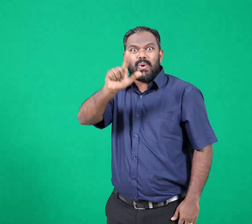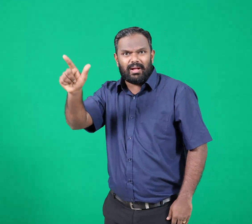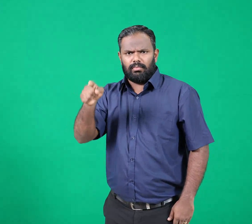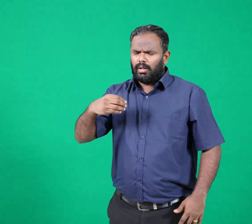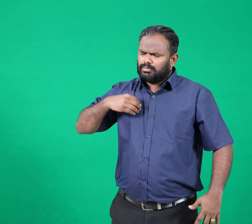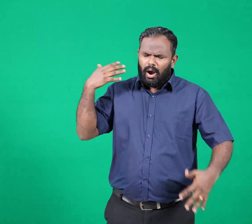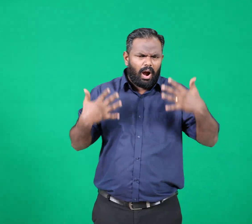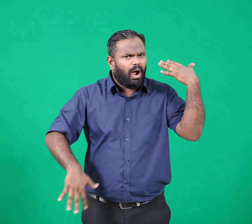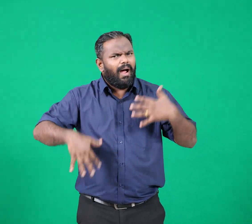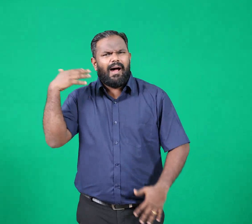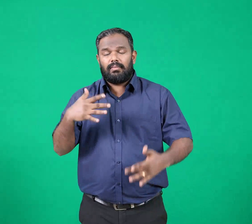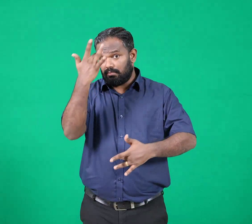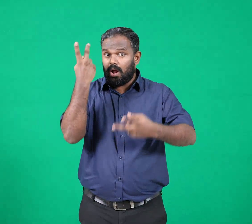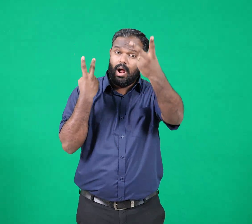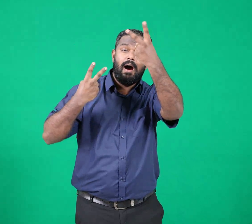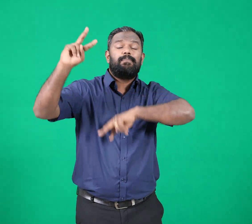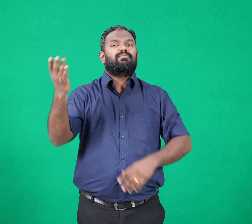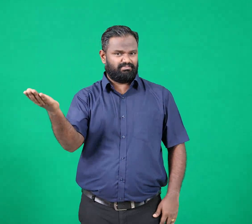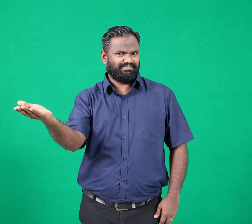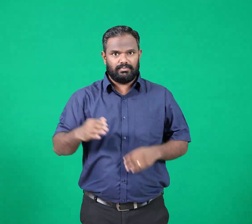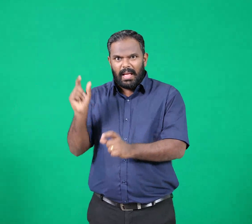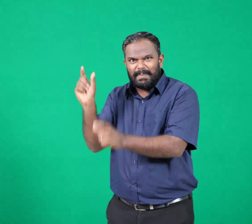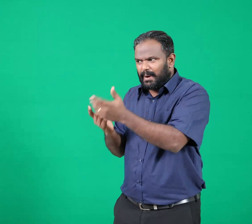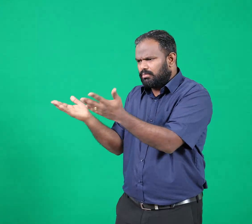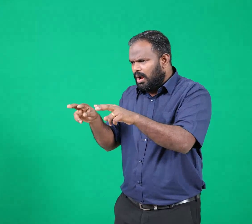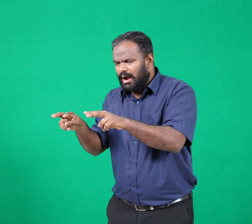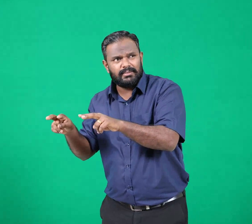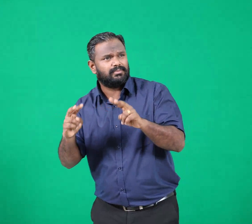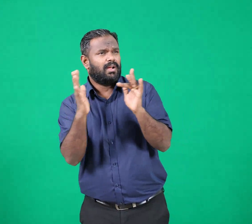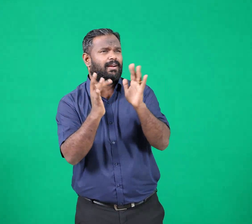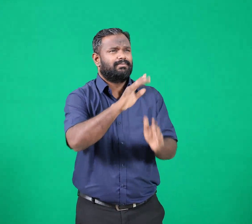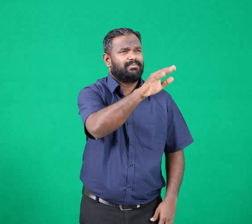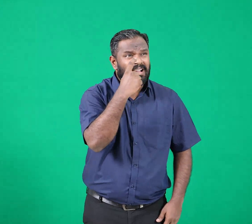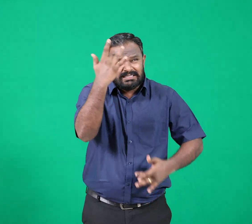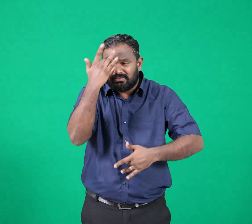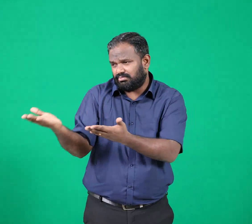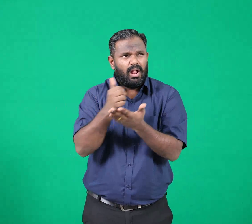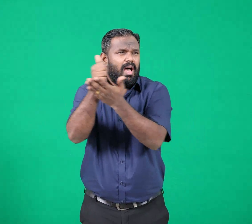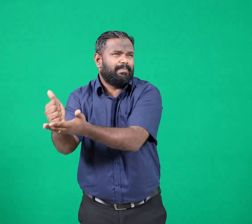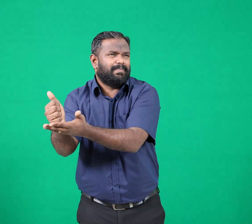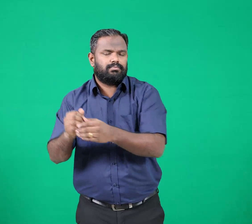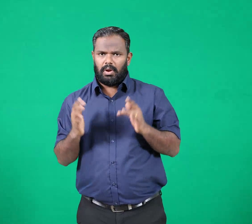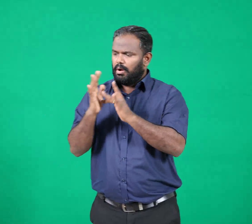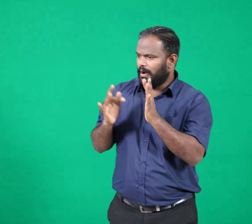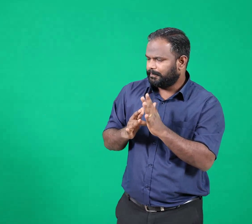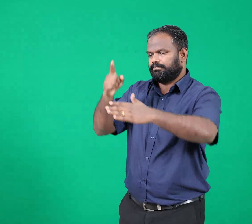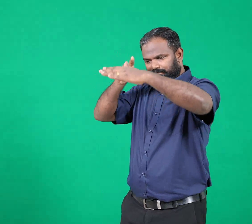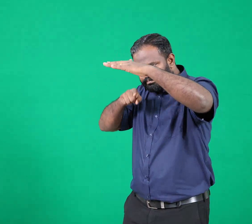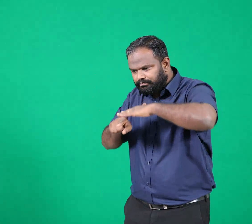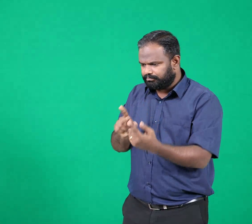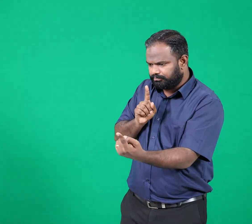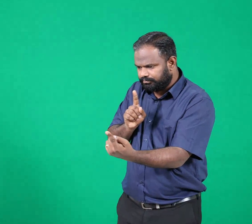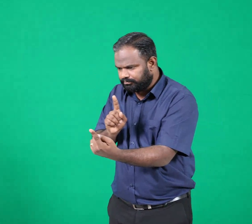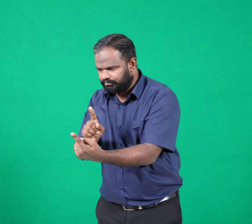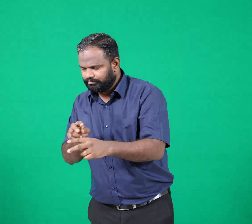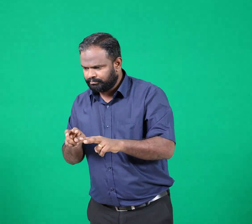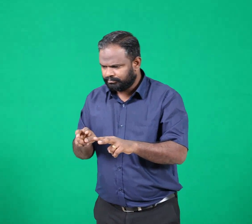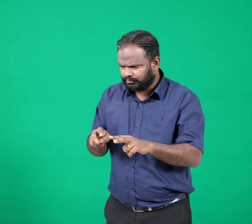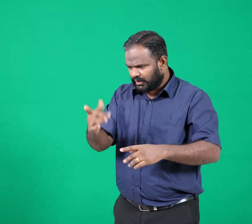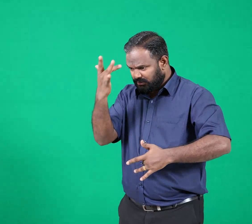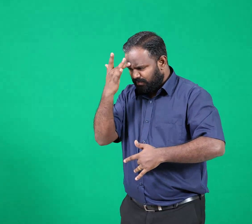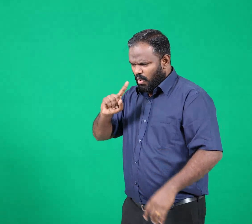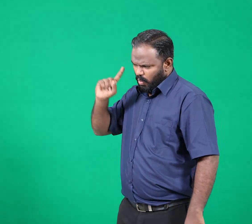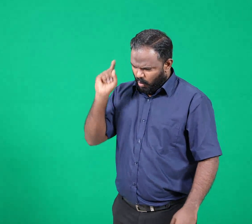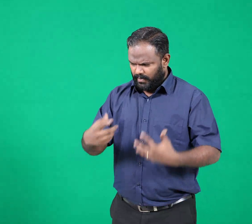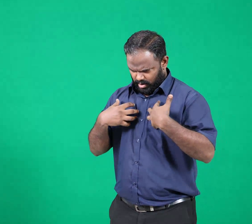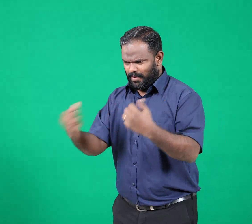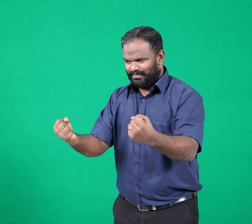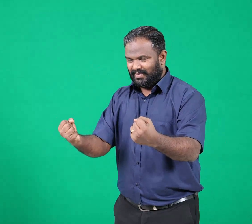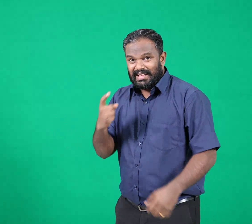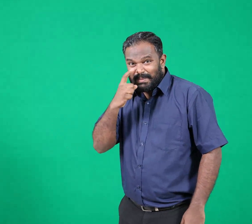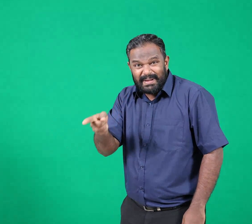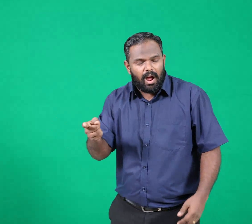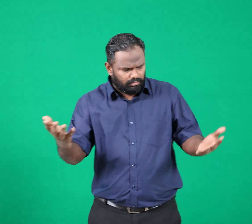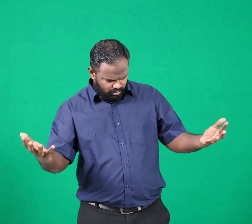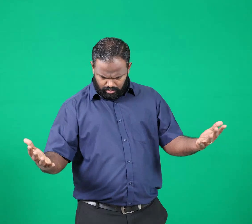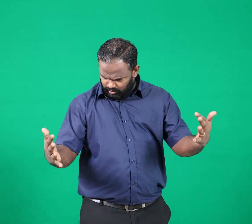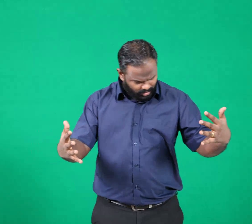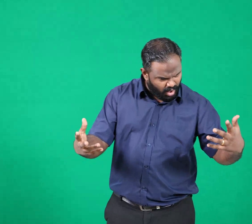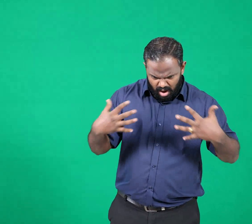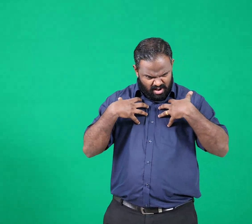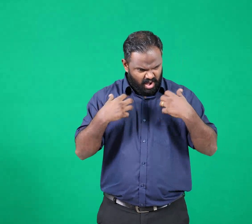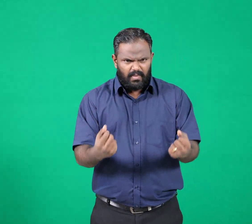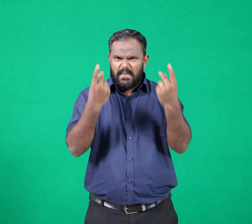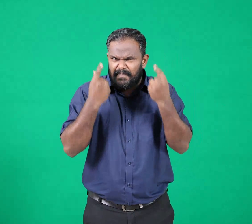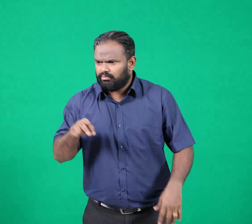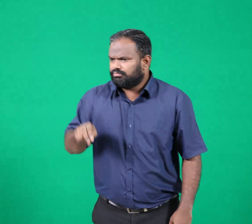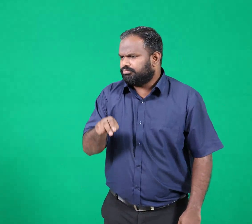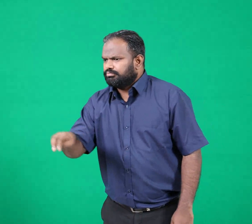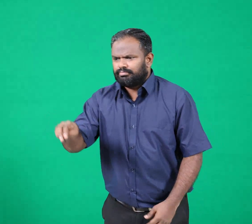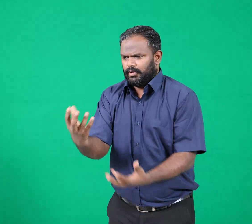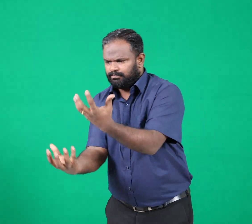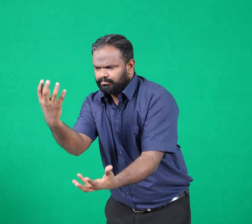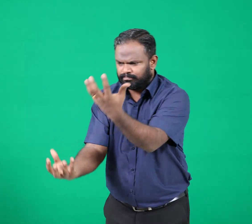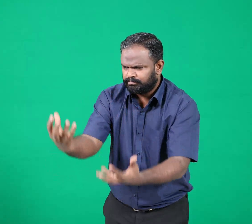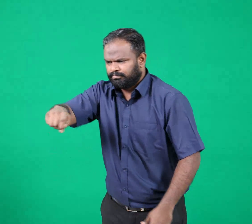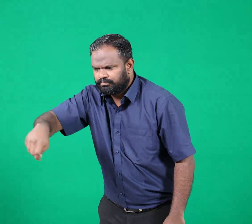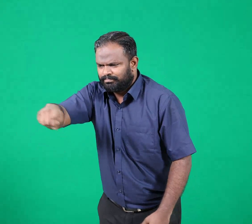So they appealed to Jesus on her behalf, and He stood over her and rebuked the fever, and it left her.